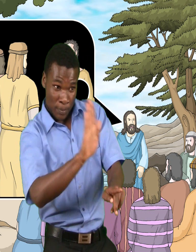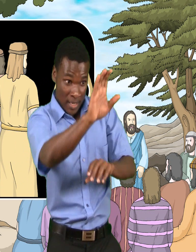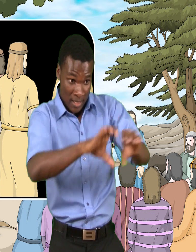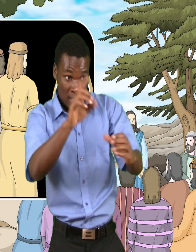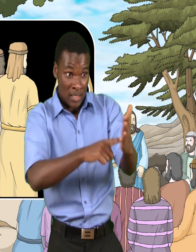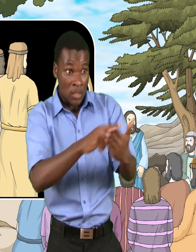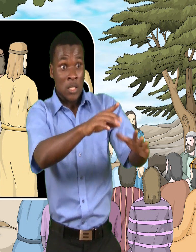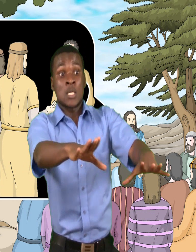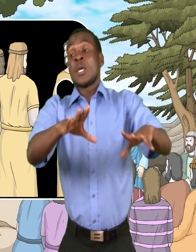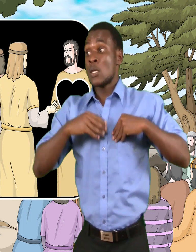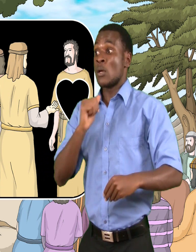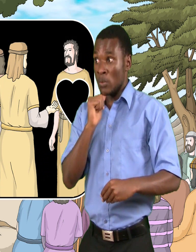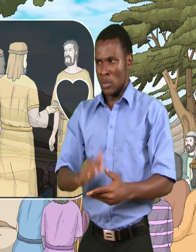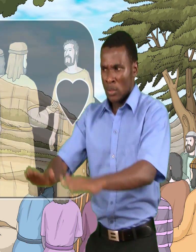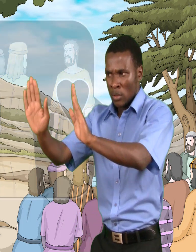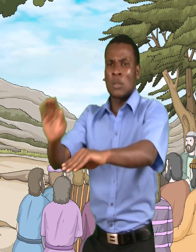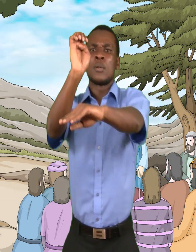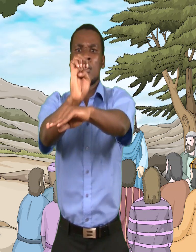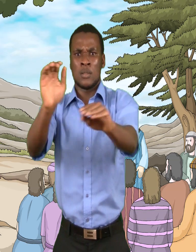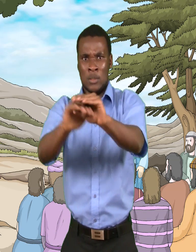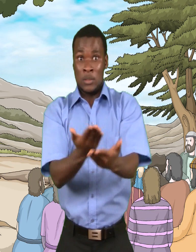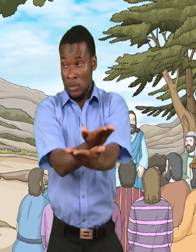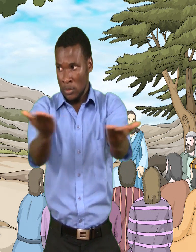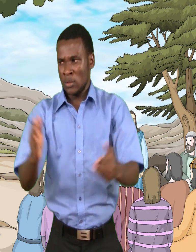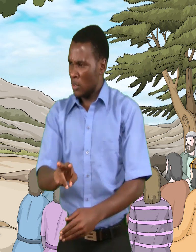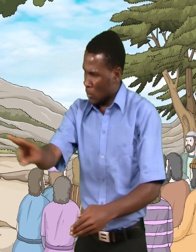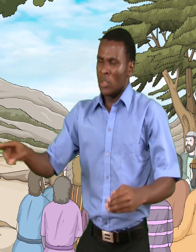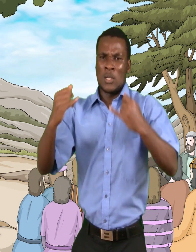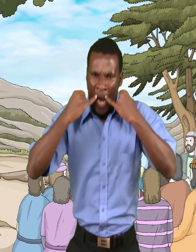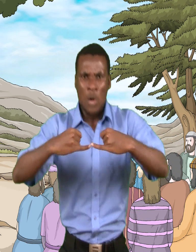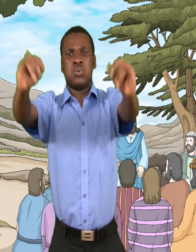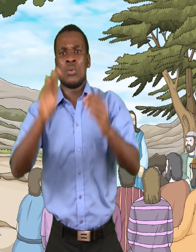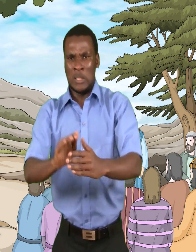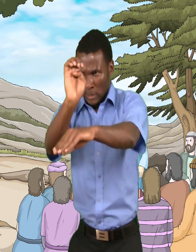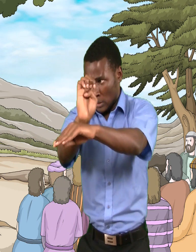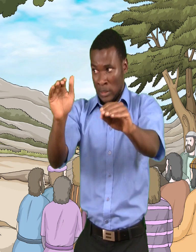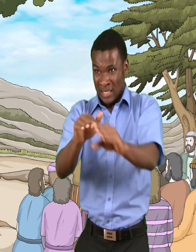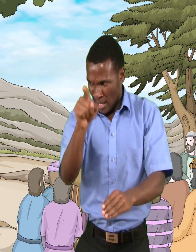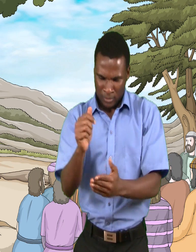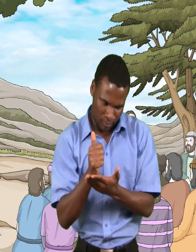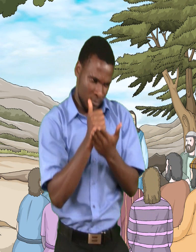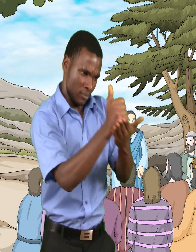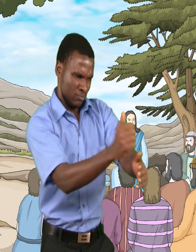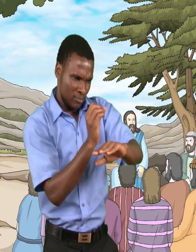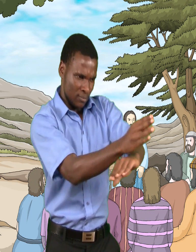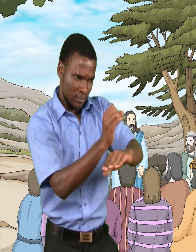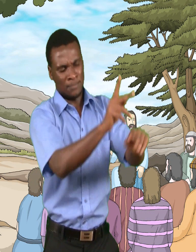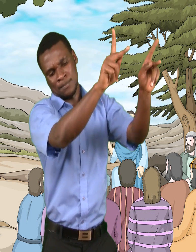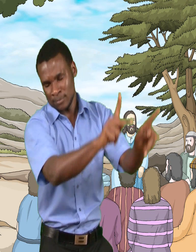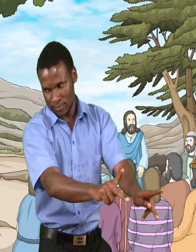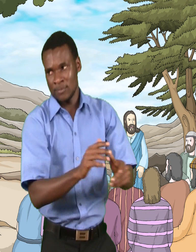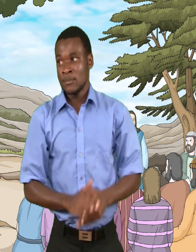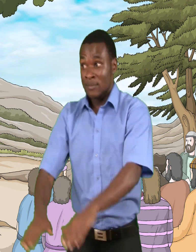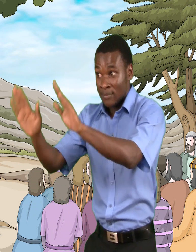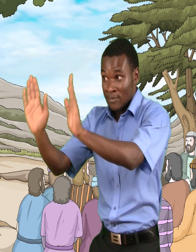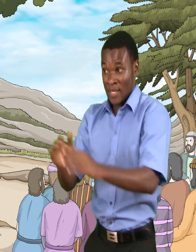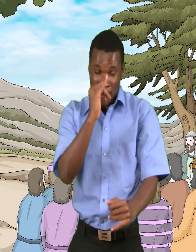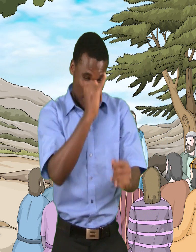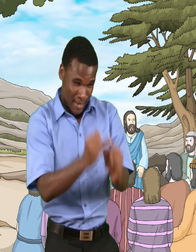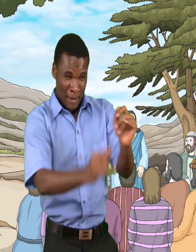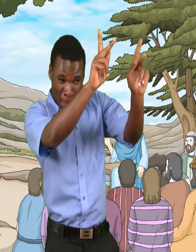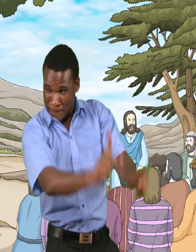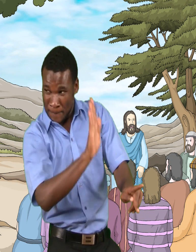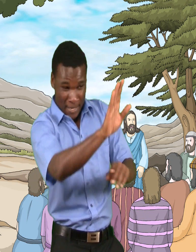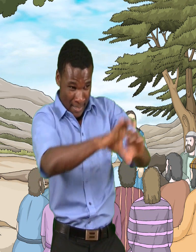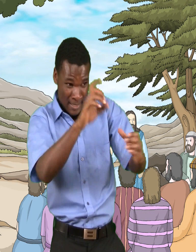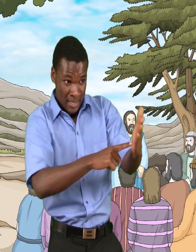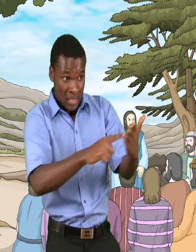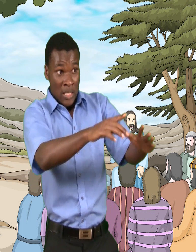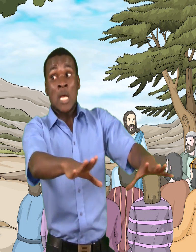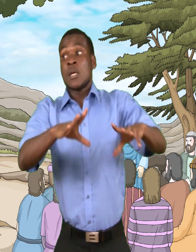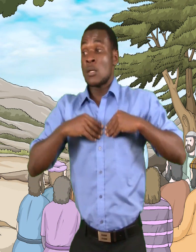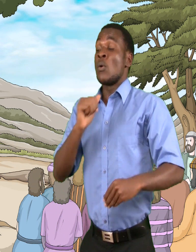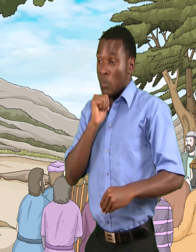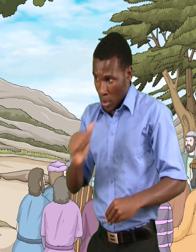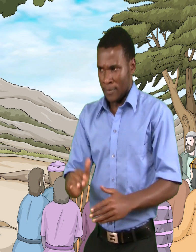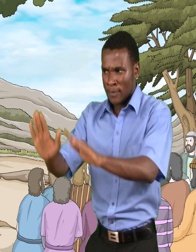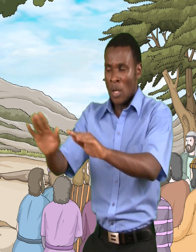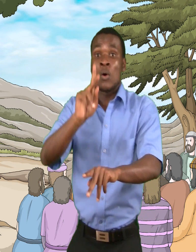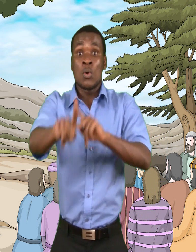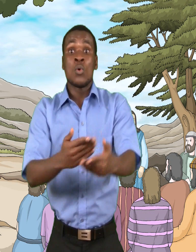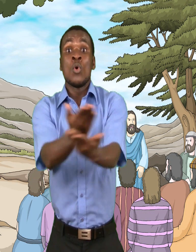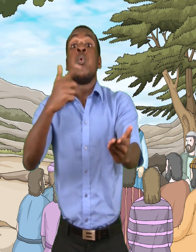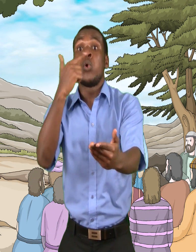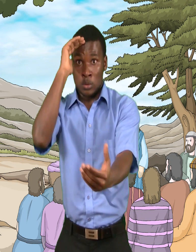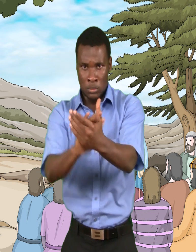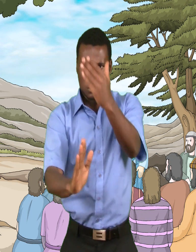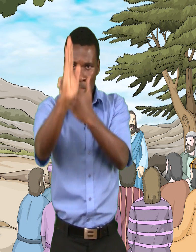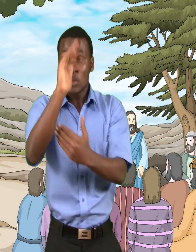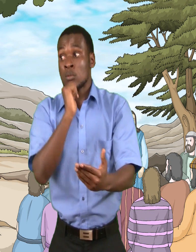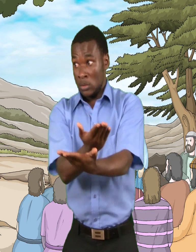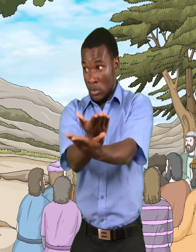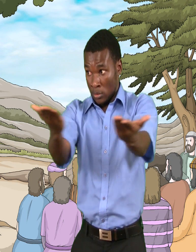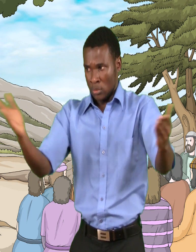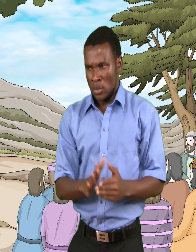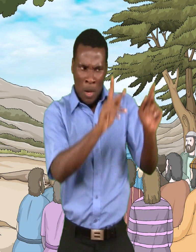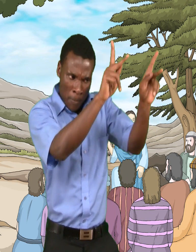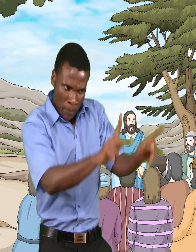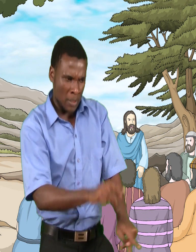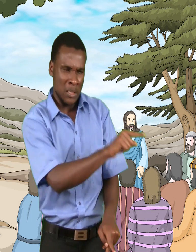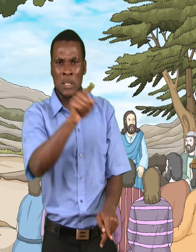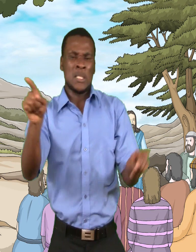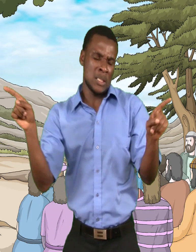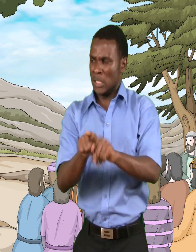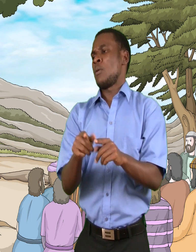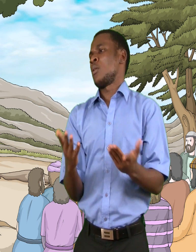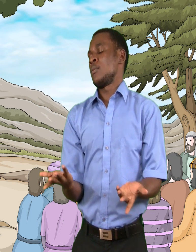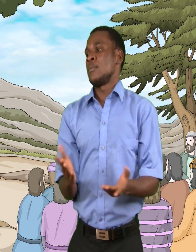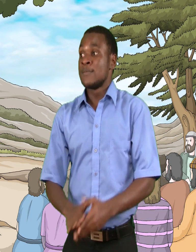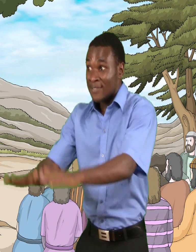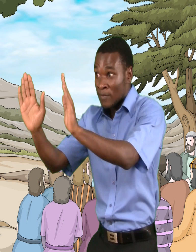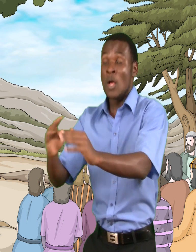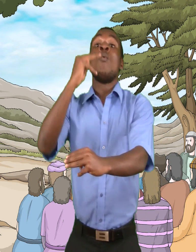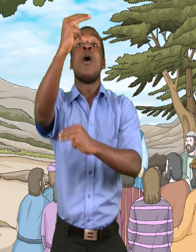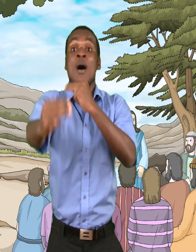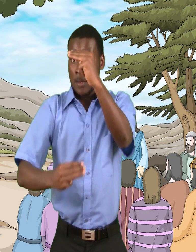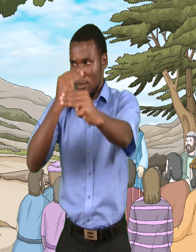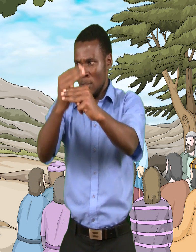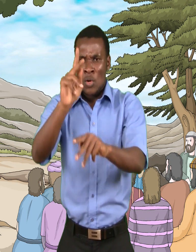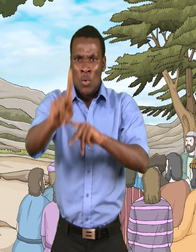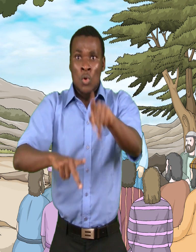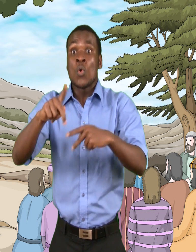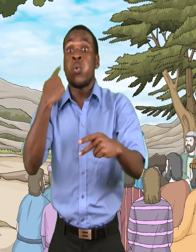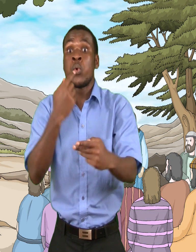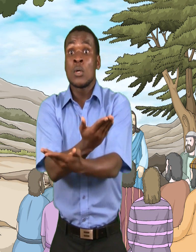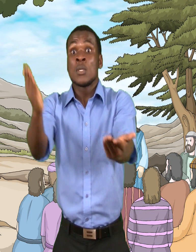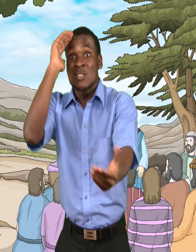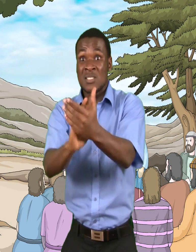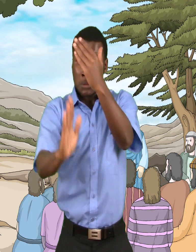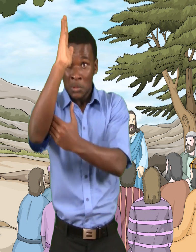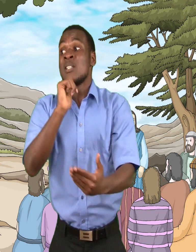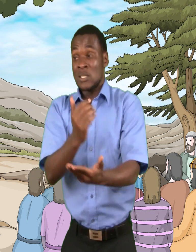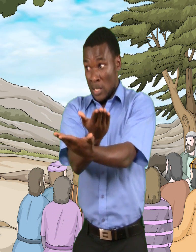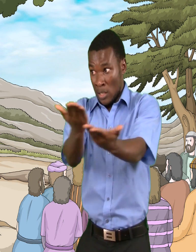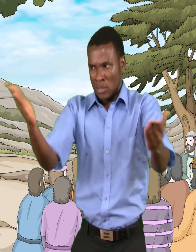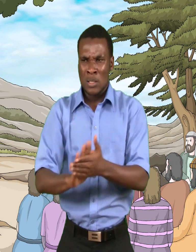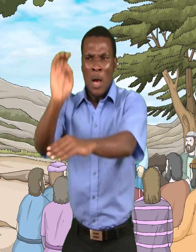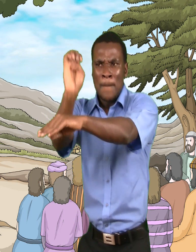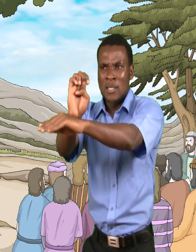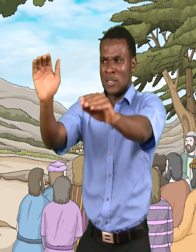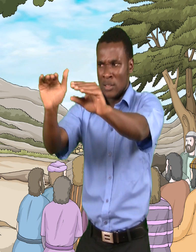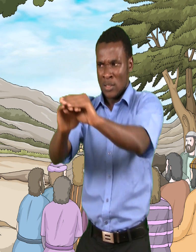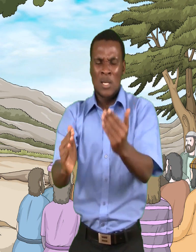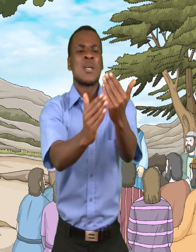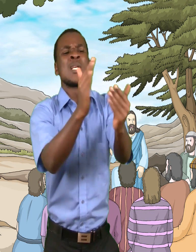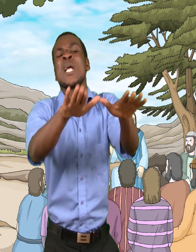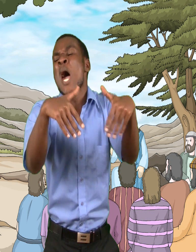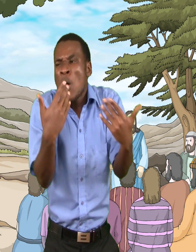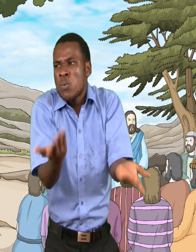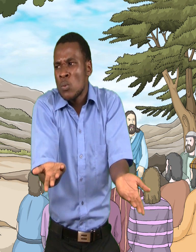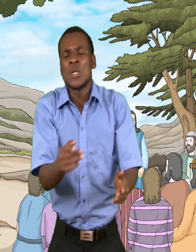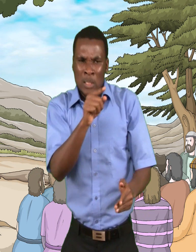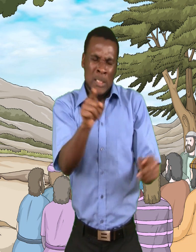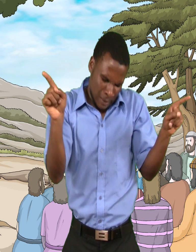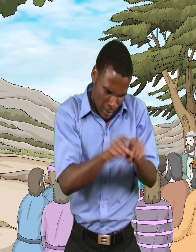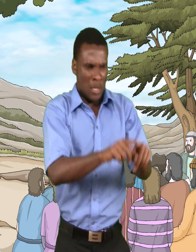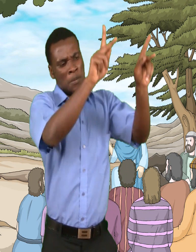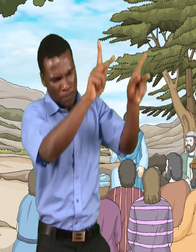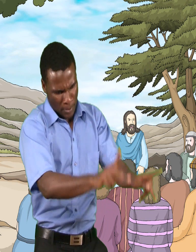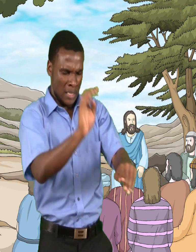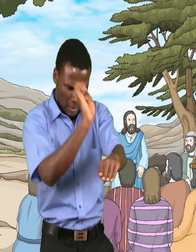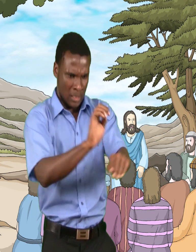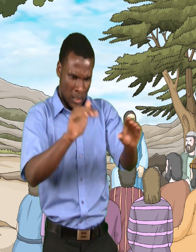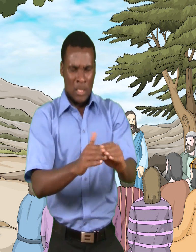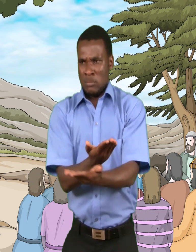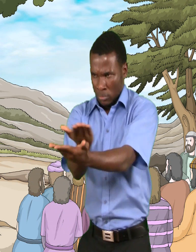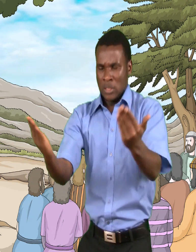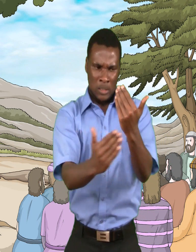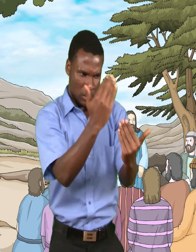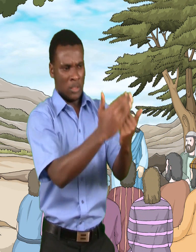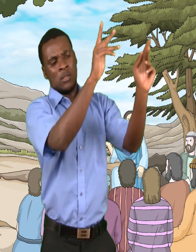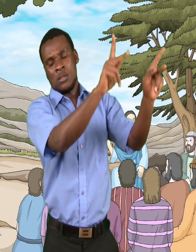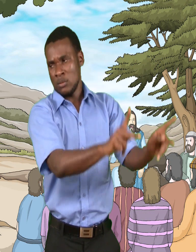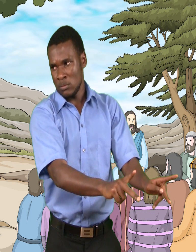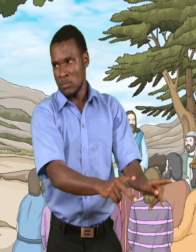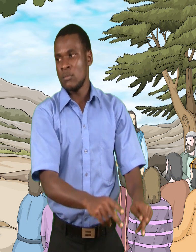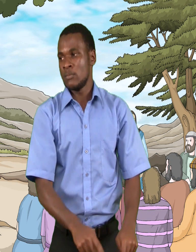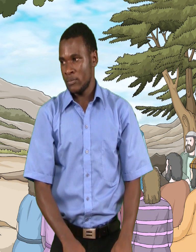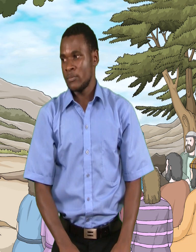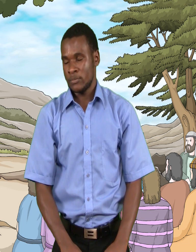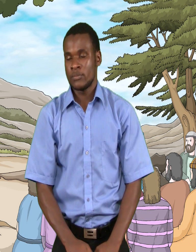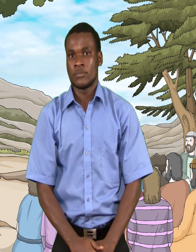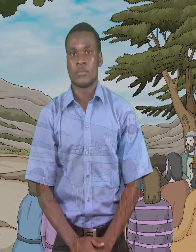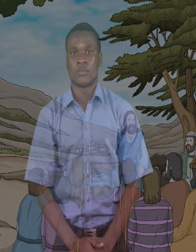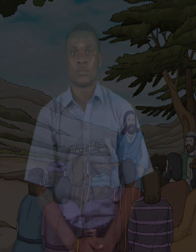And if he refuses to listen even to the church, regard him as you would a pagan or a tax collector.